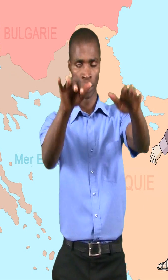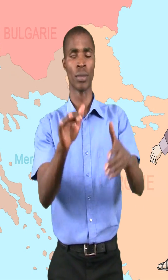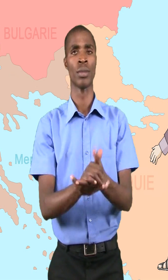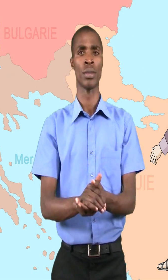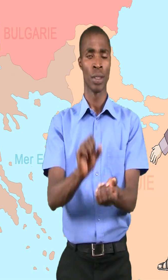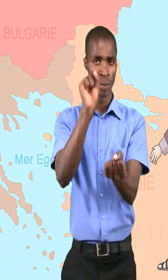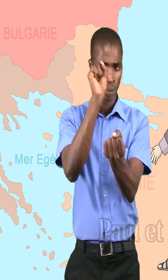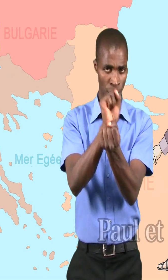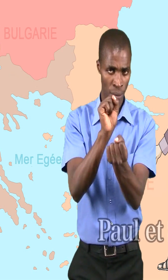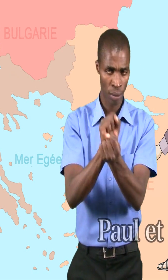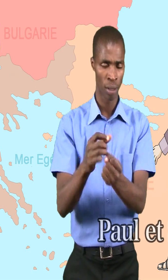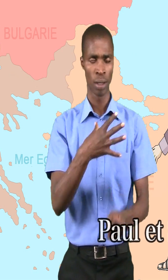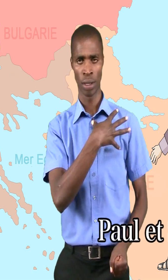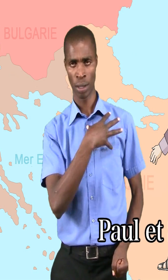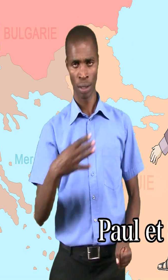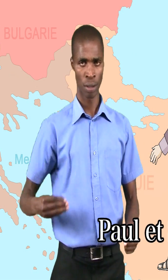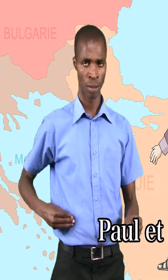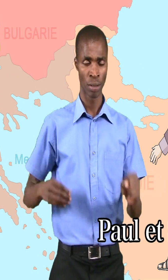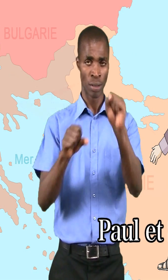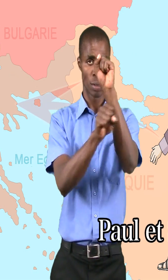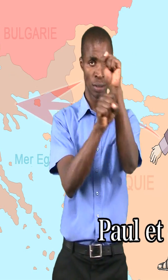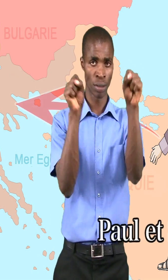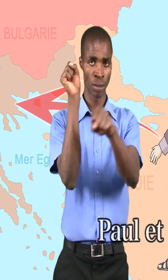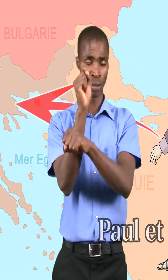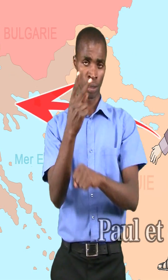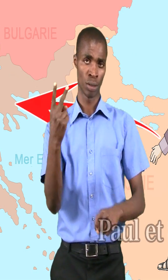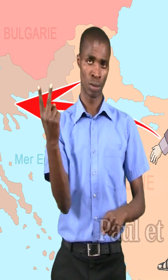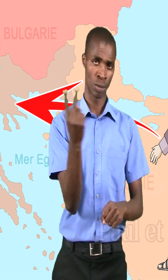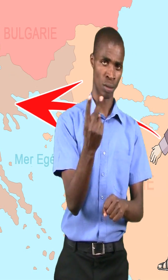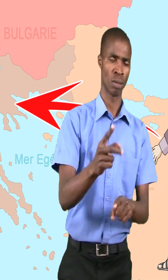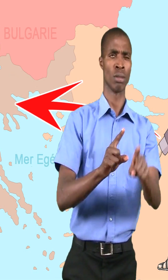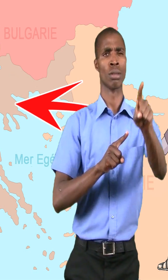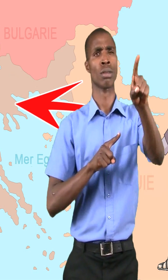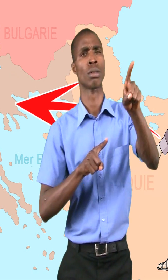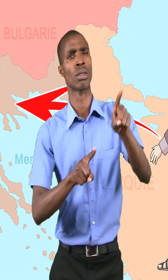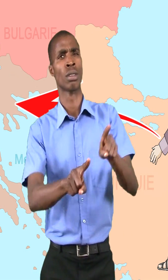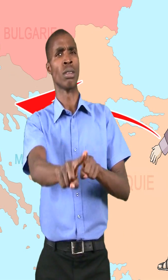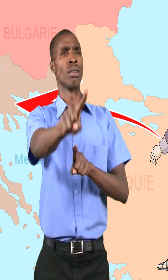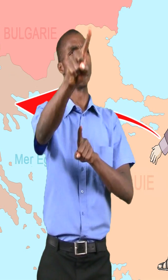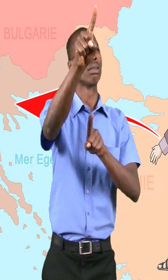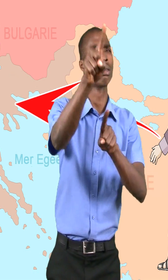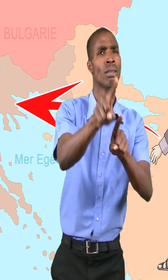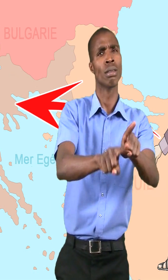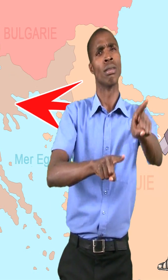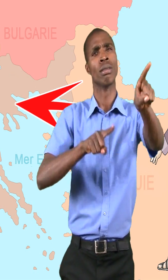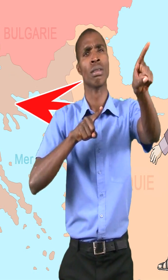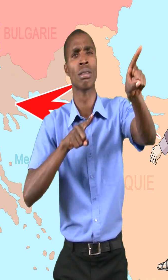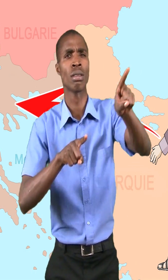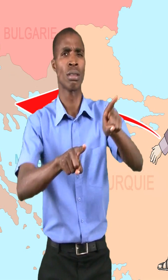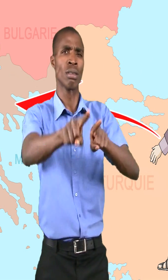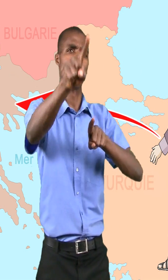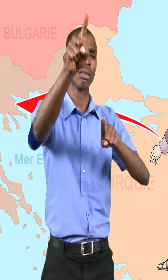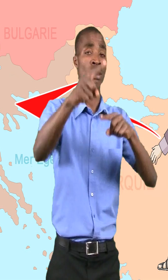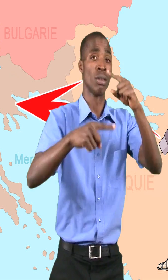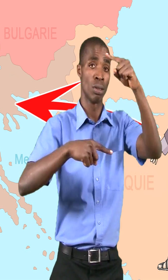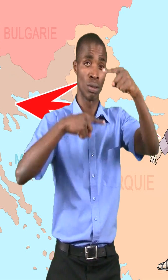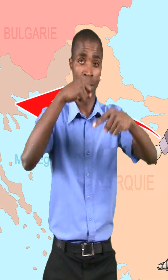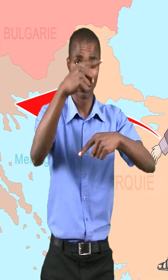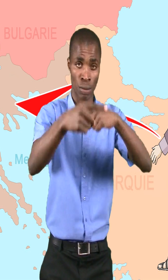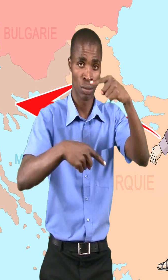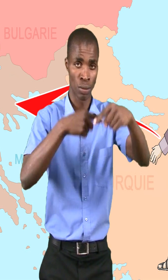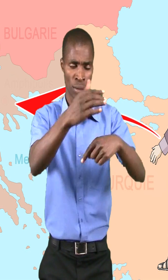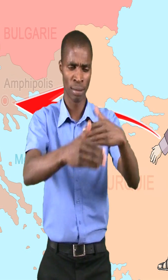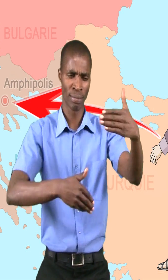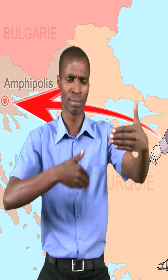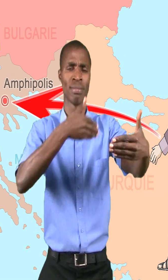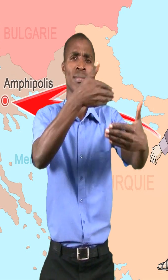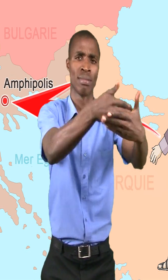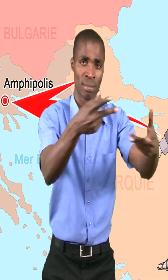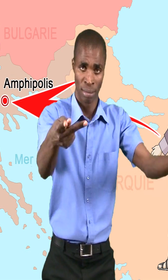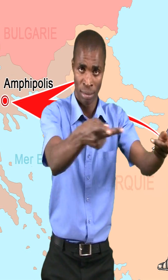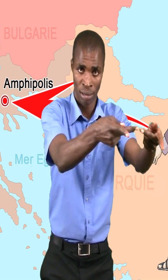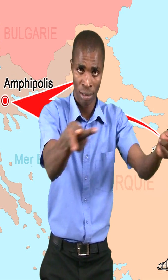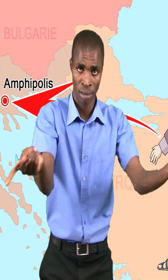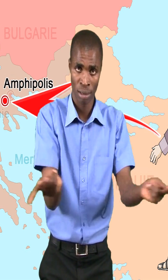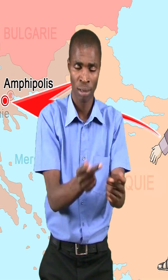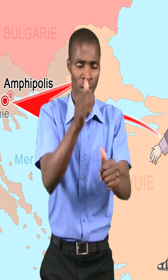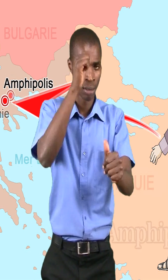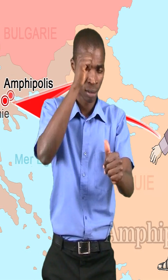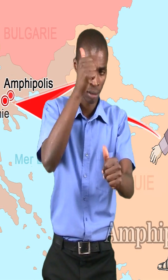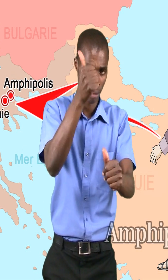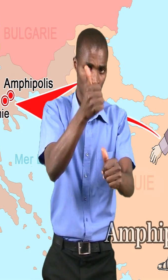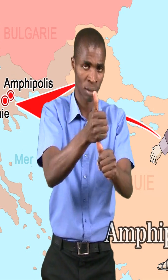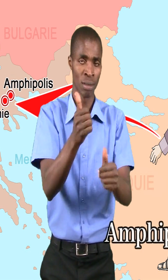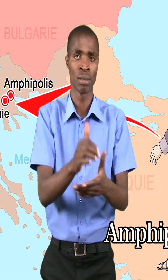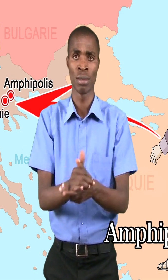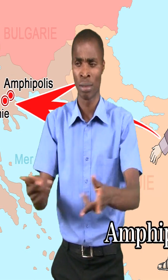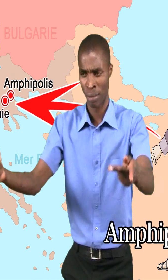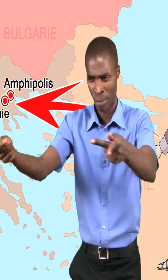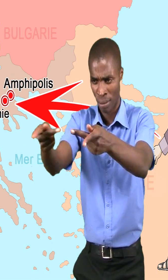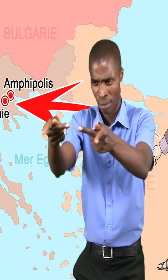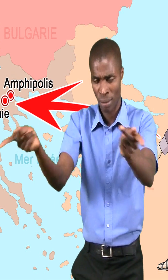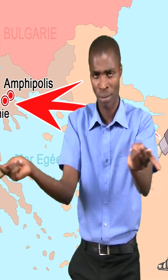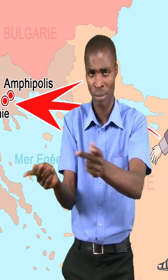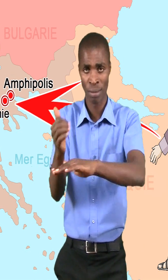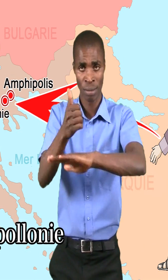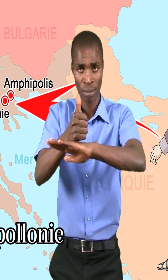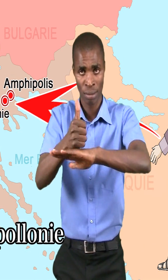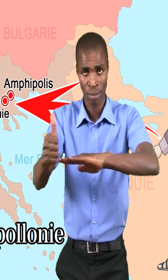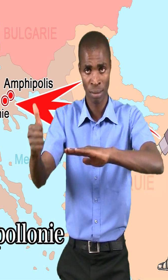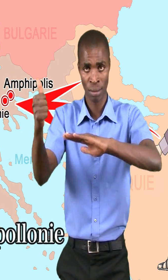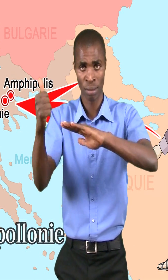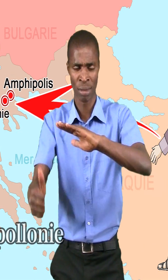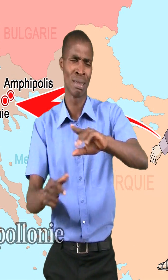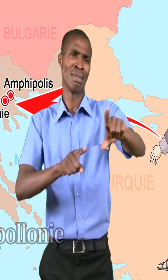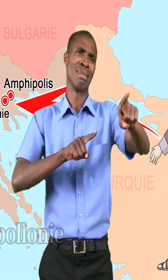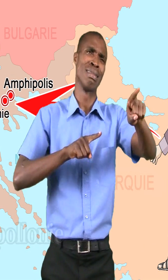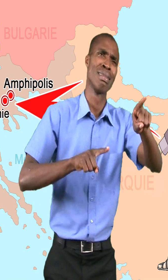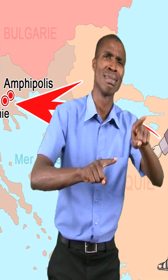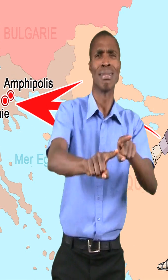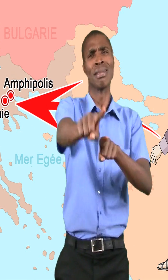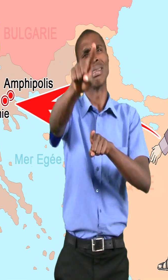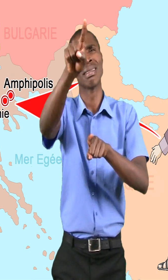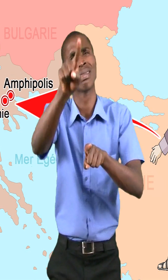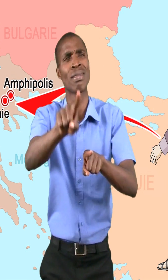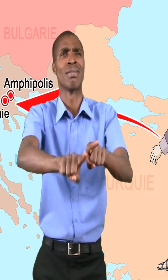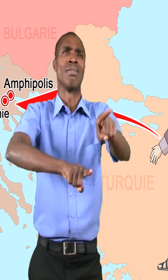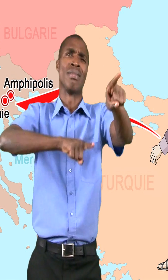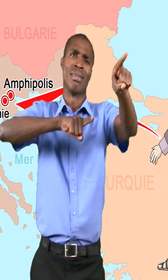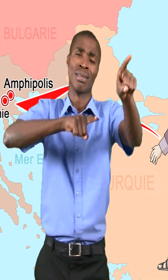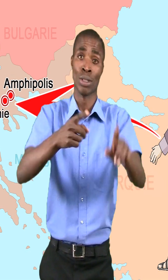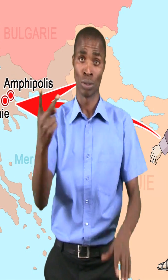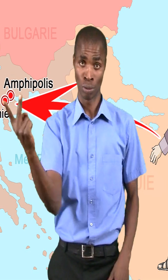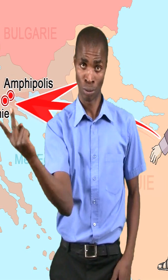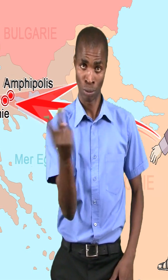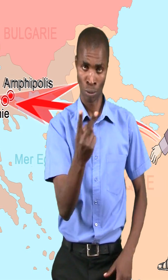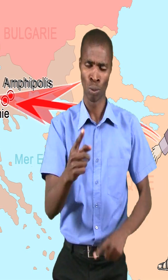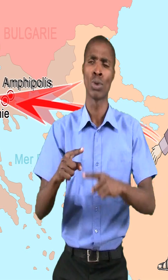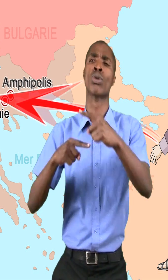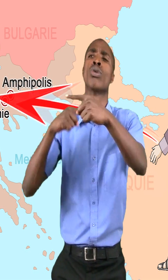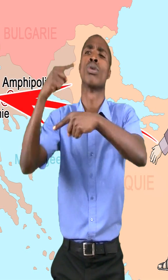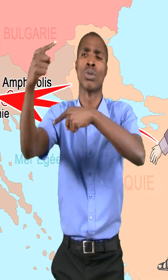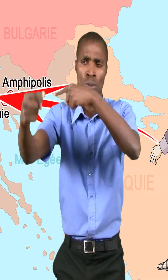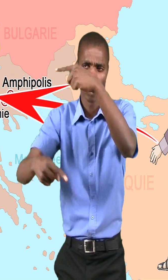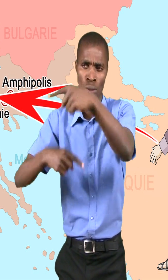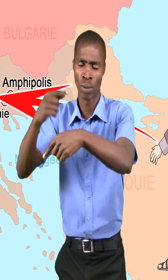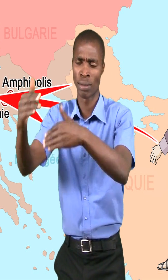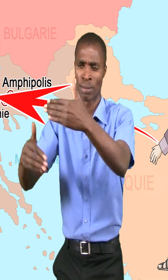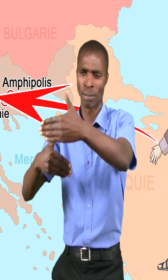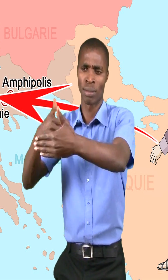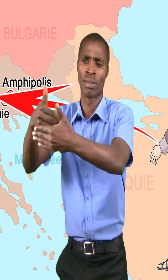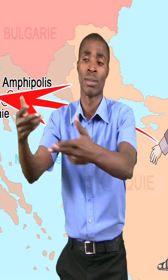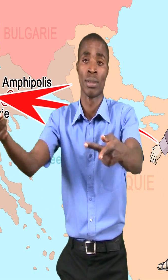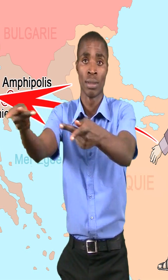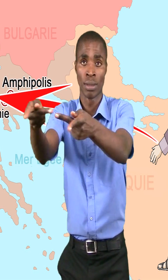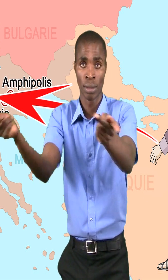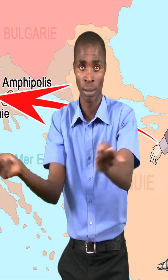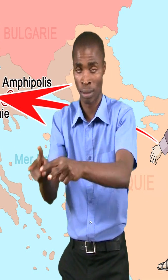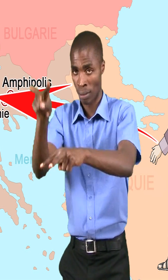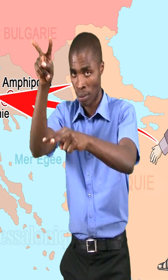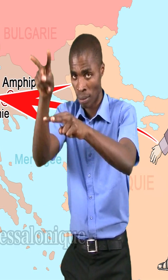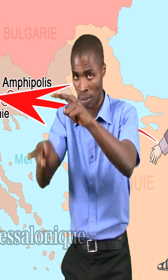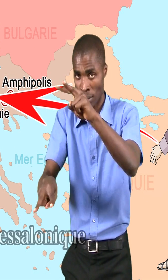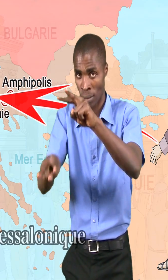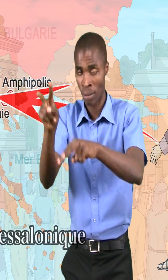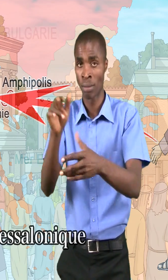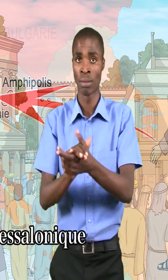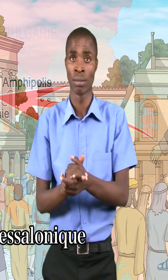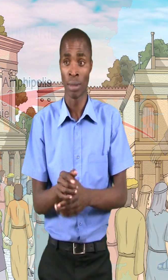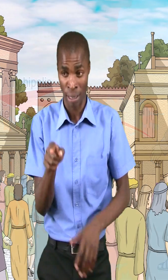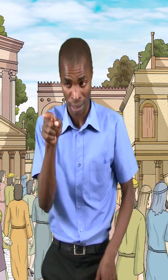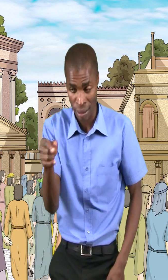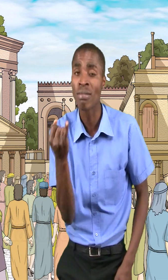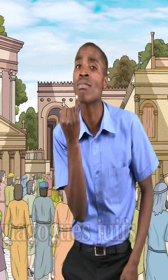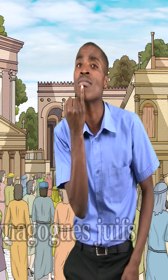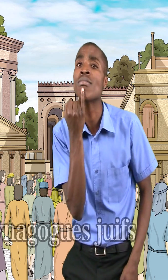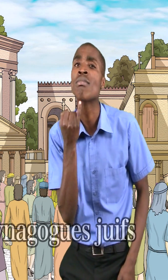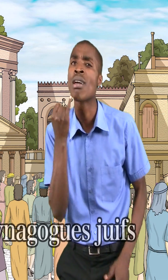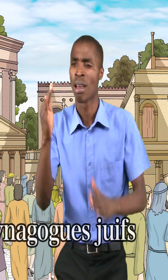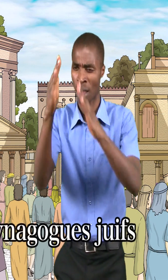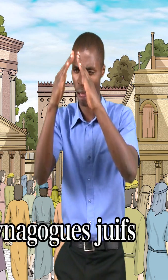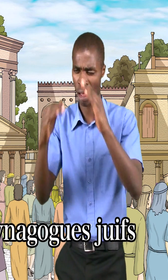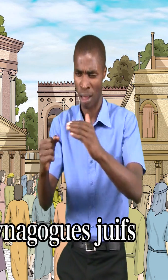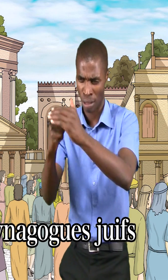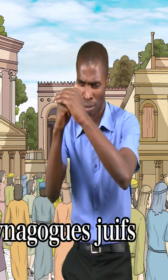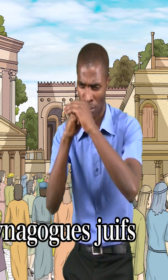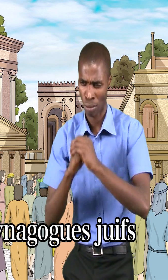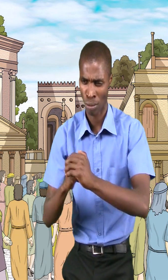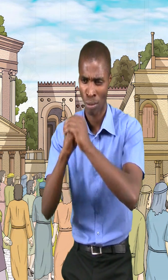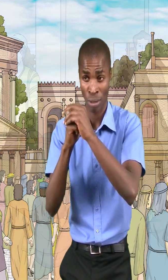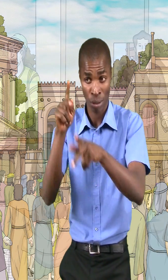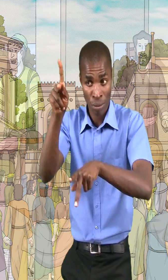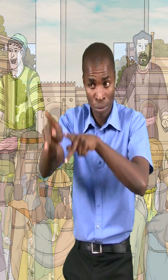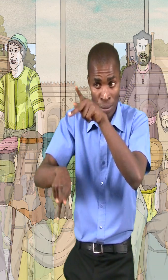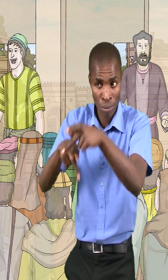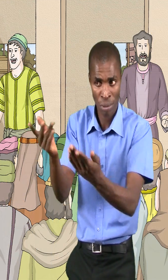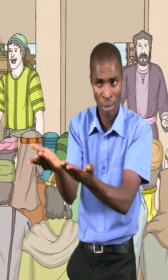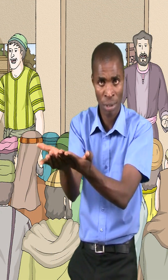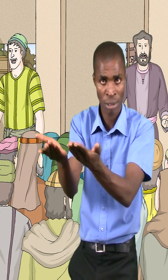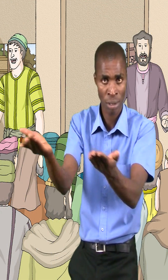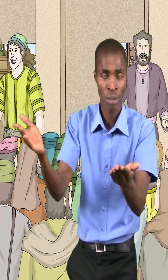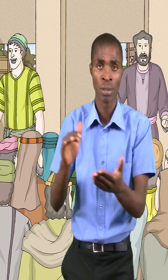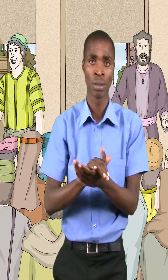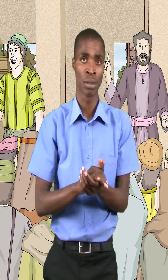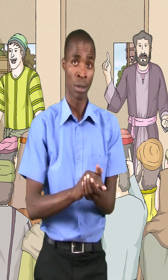When they had passed through Amphipolis and Apollonia, they came to Thessalonica, where there was a Jewish synagogue.